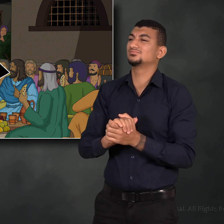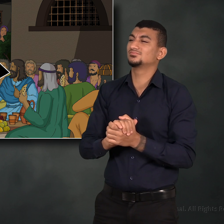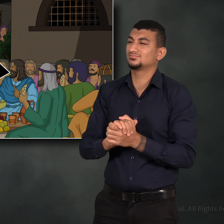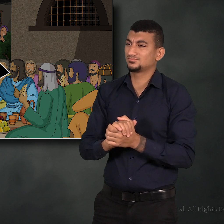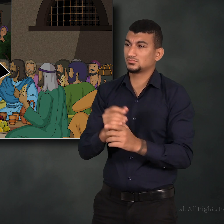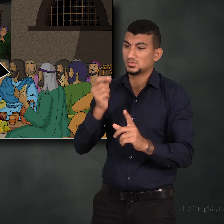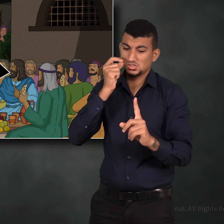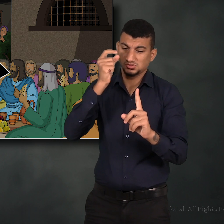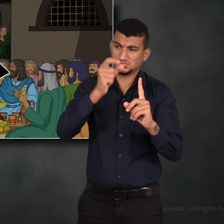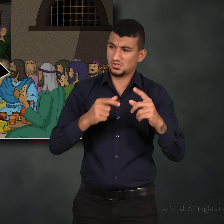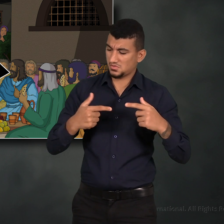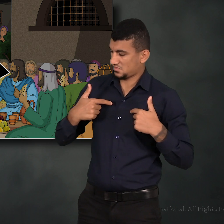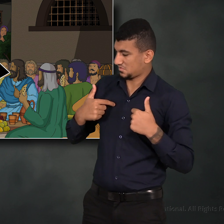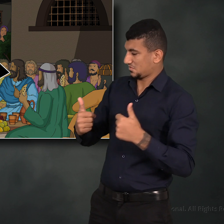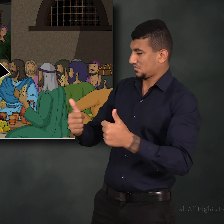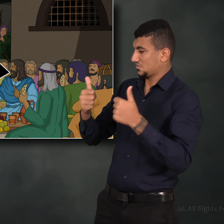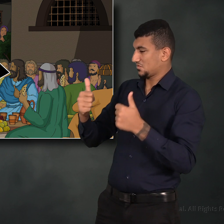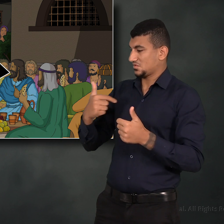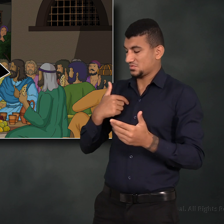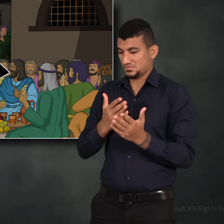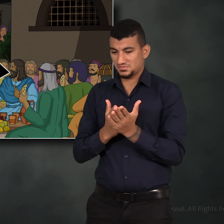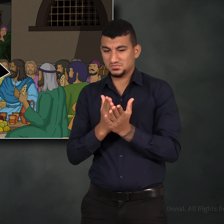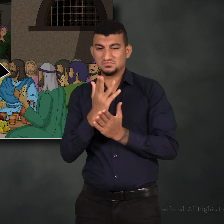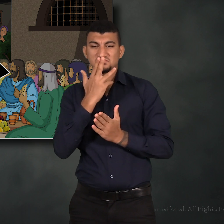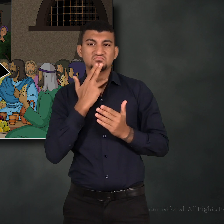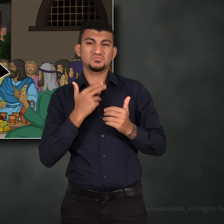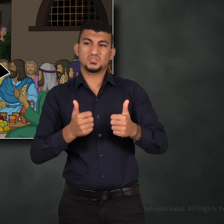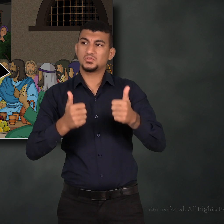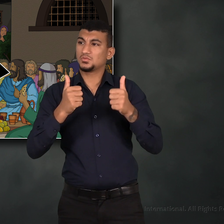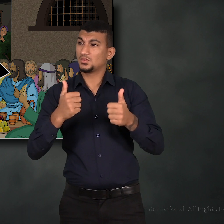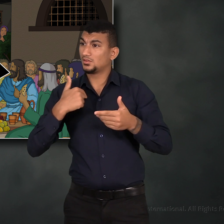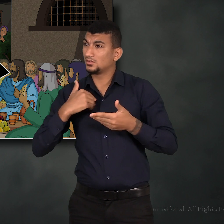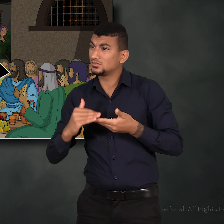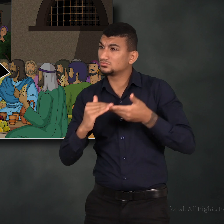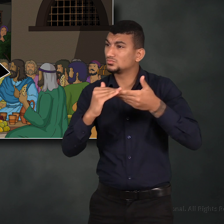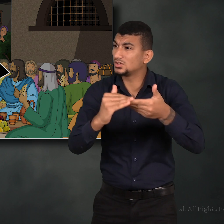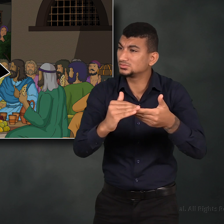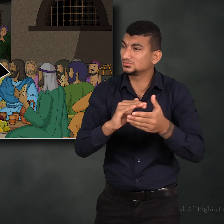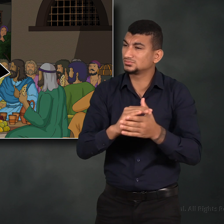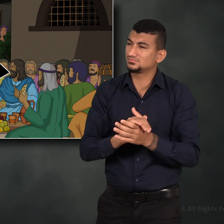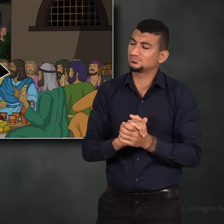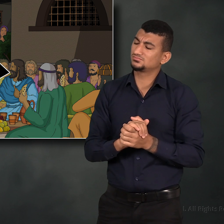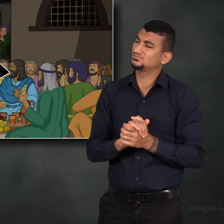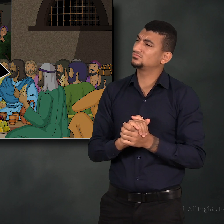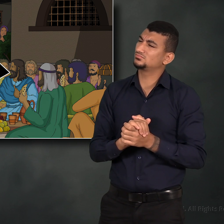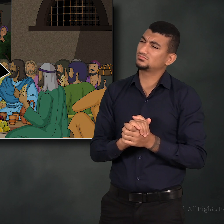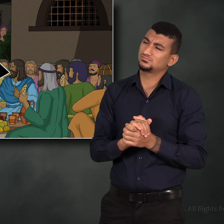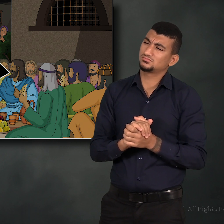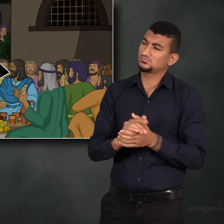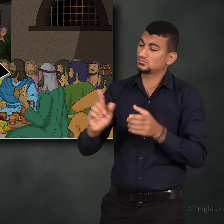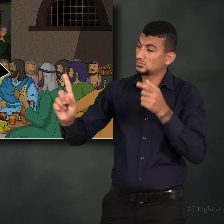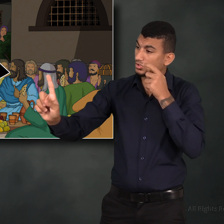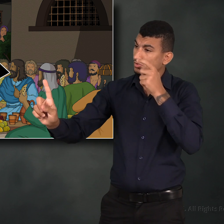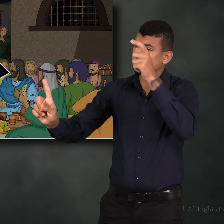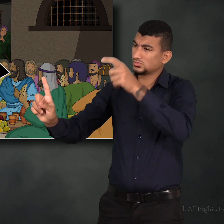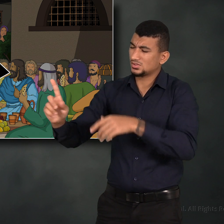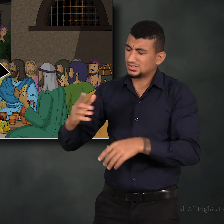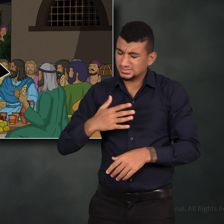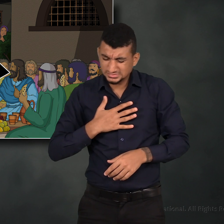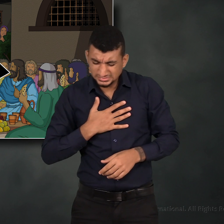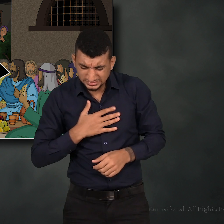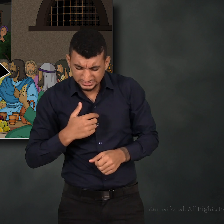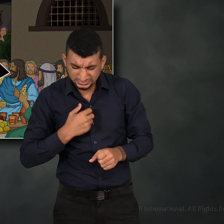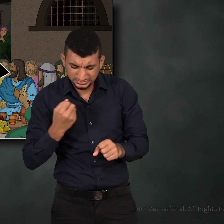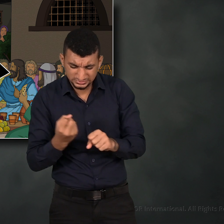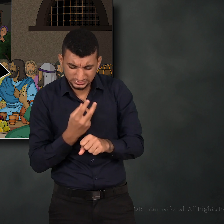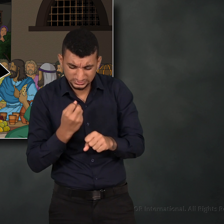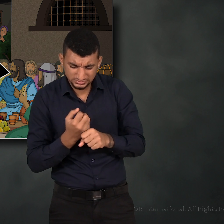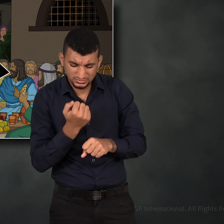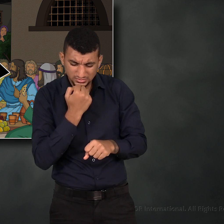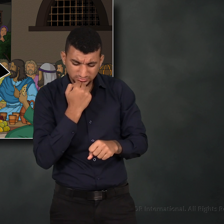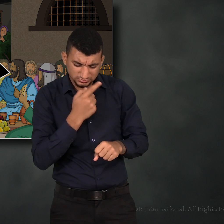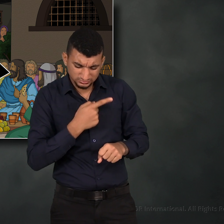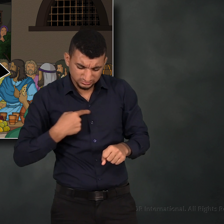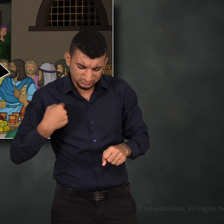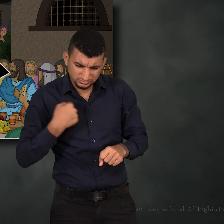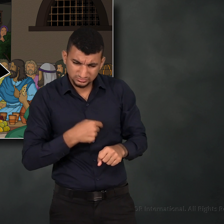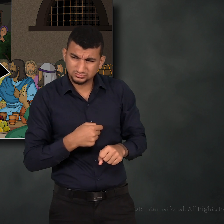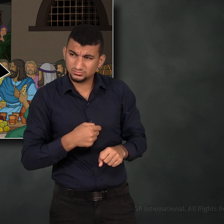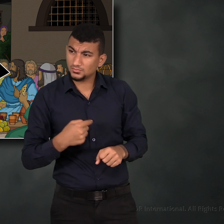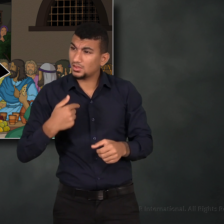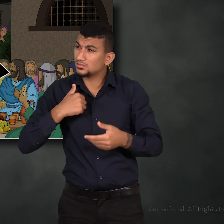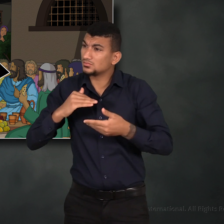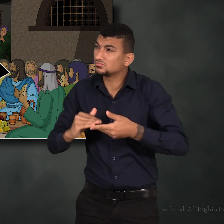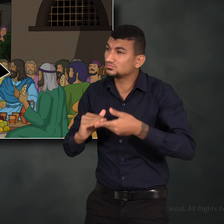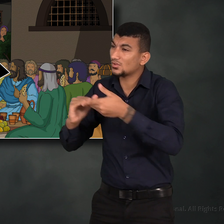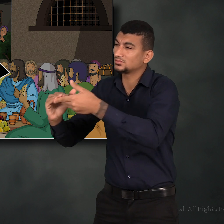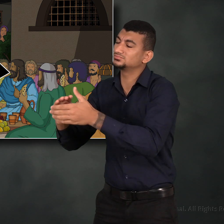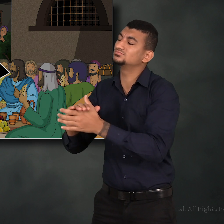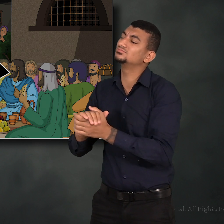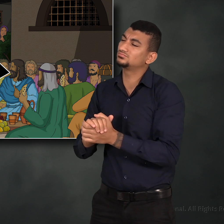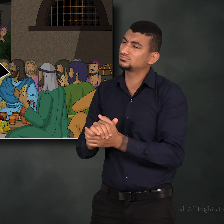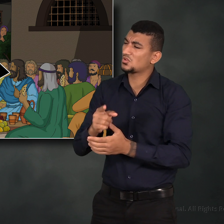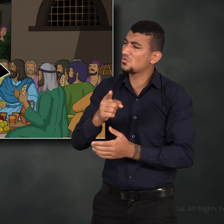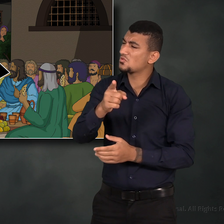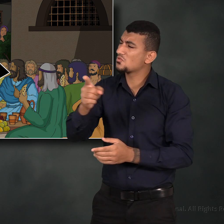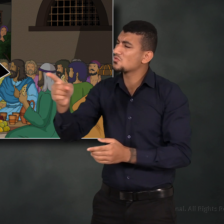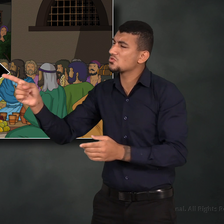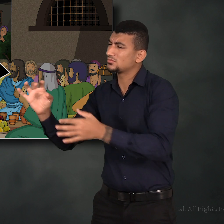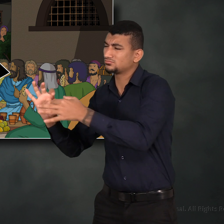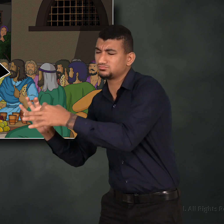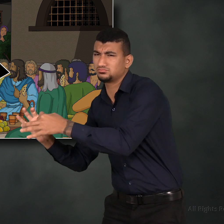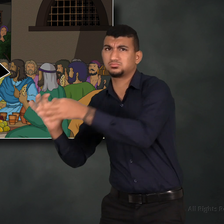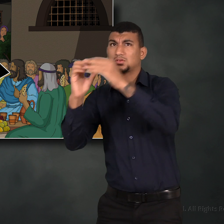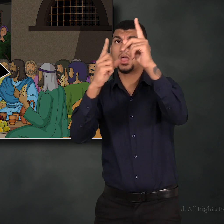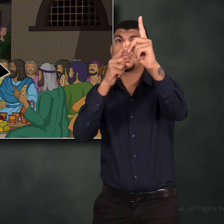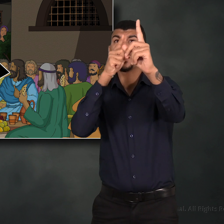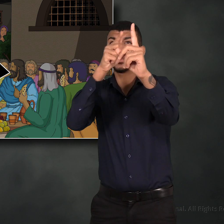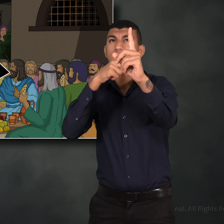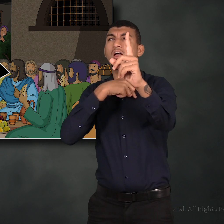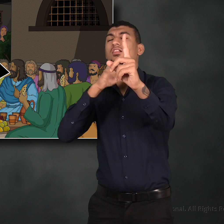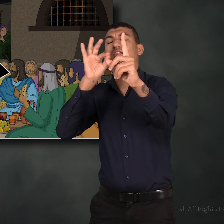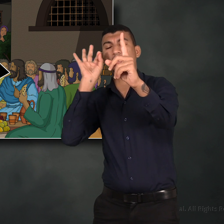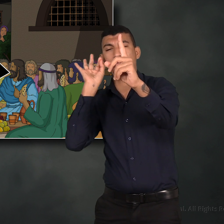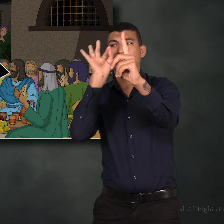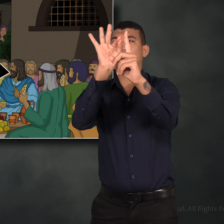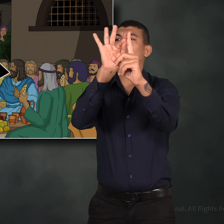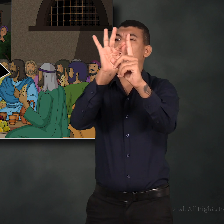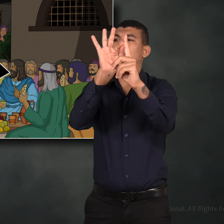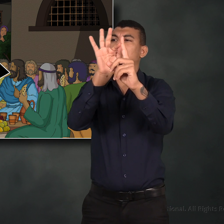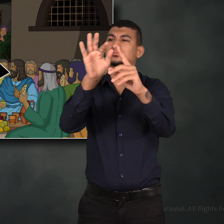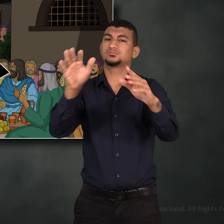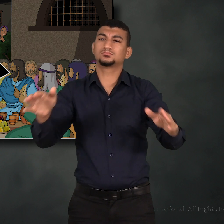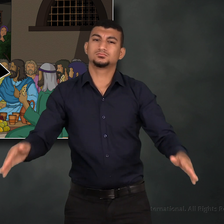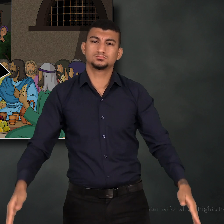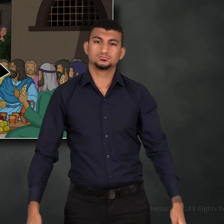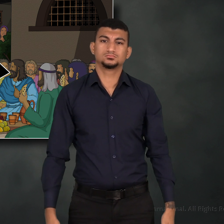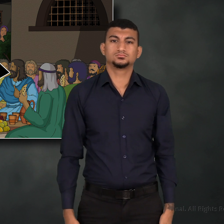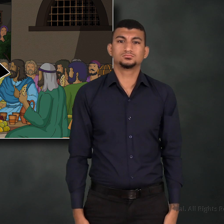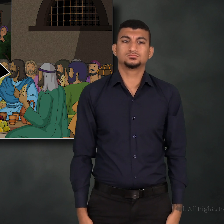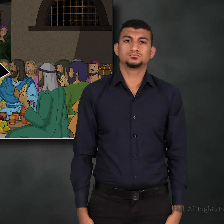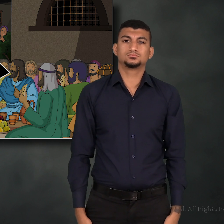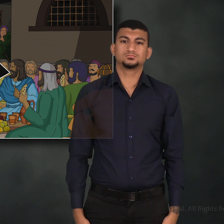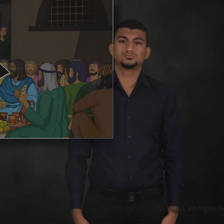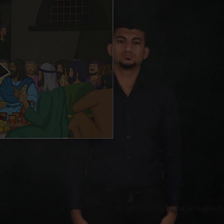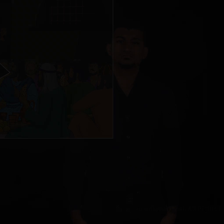I have not come to call the righteous, but sinners.”